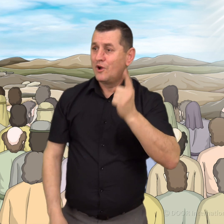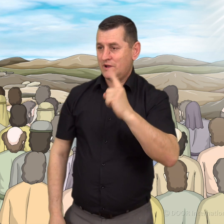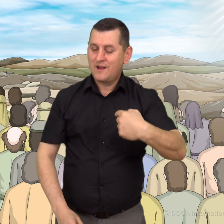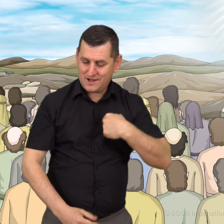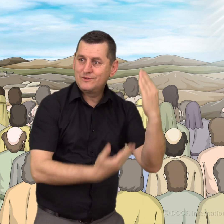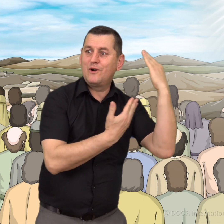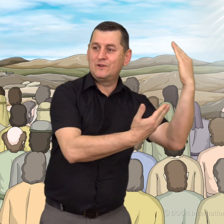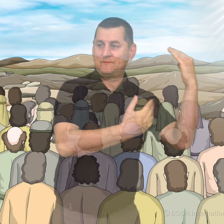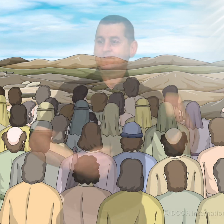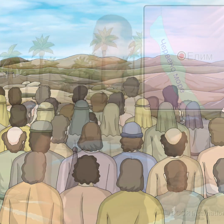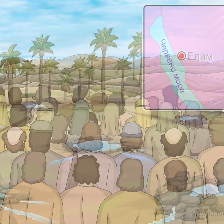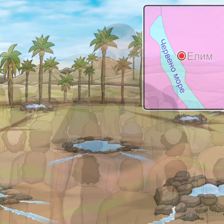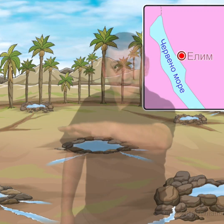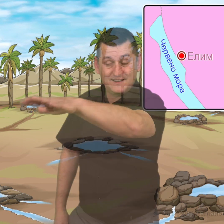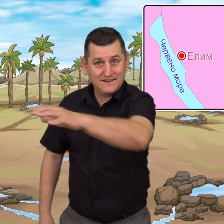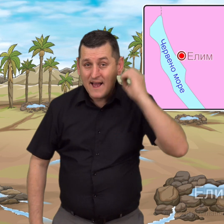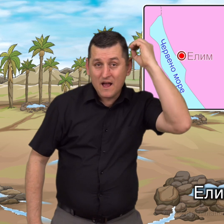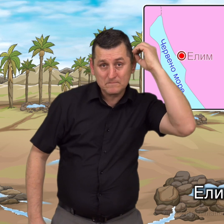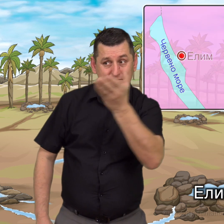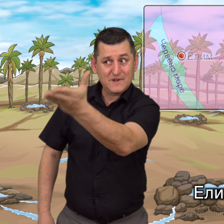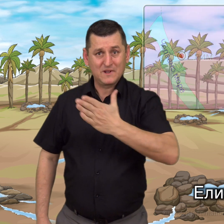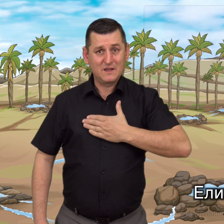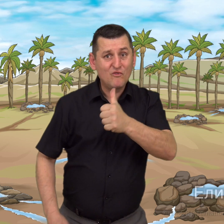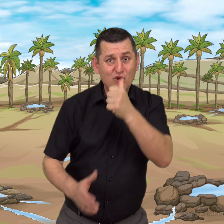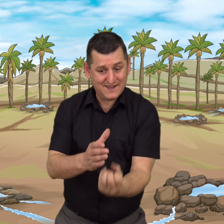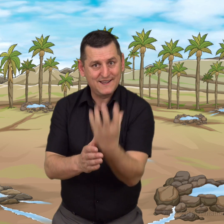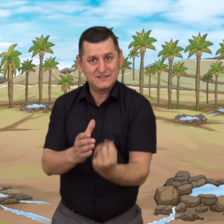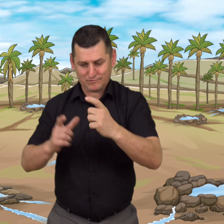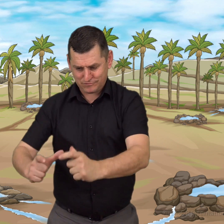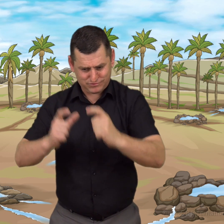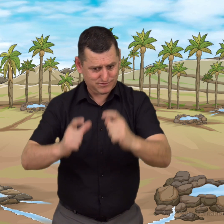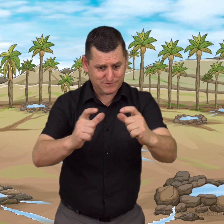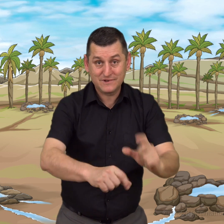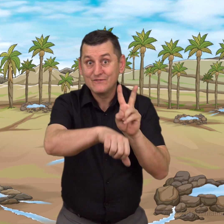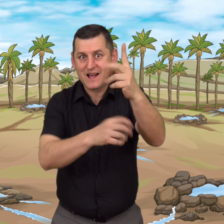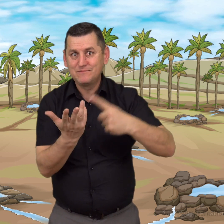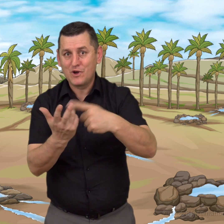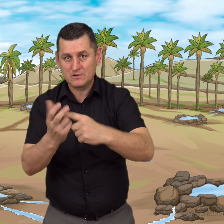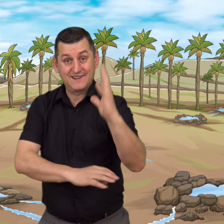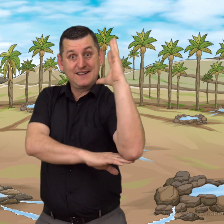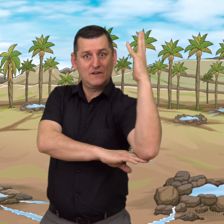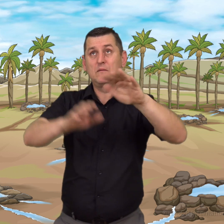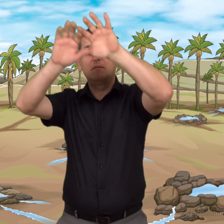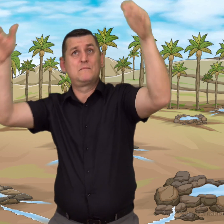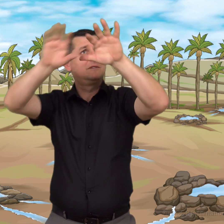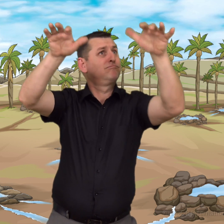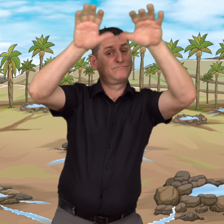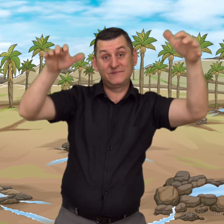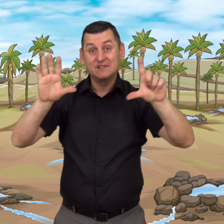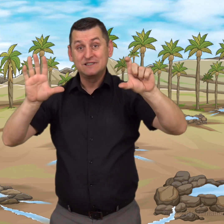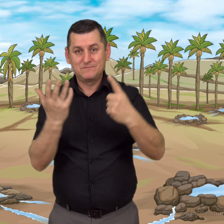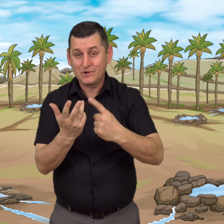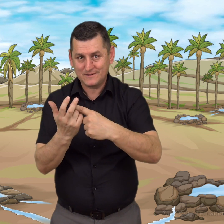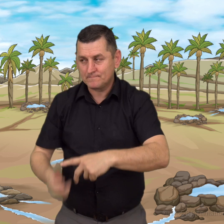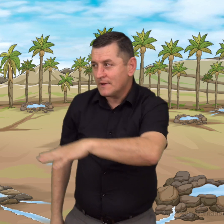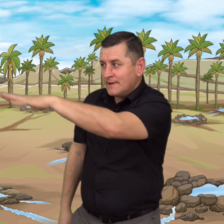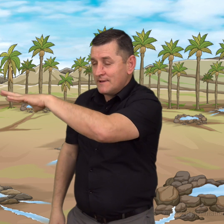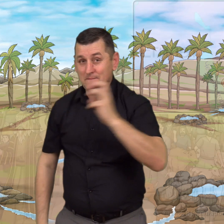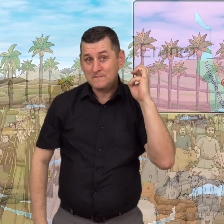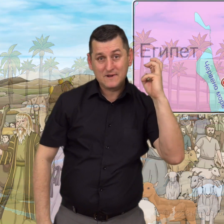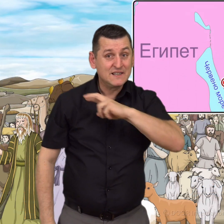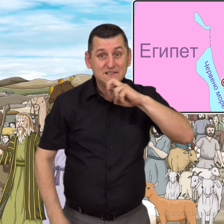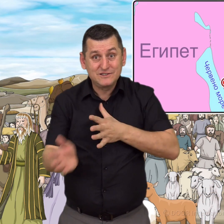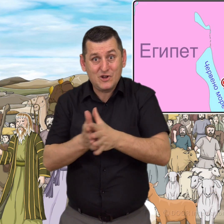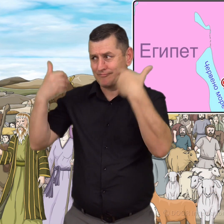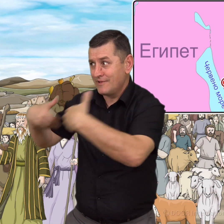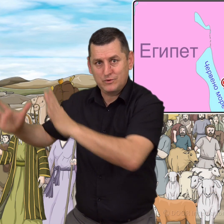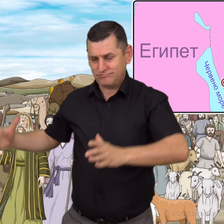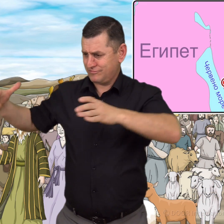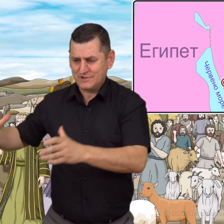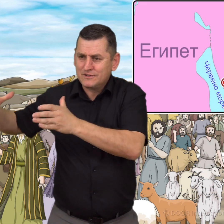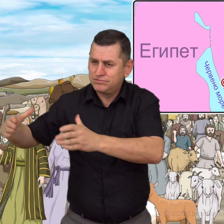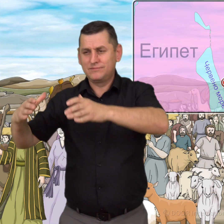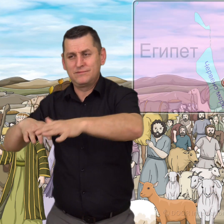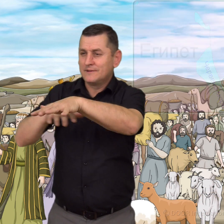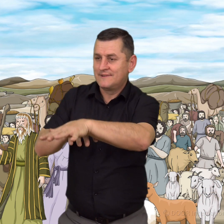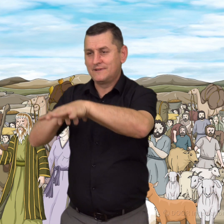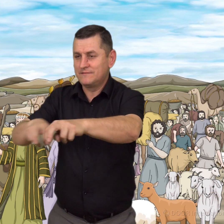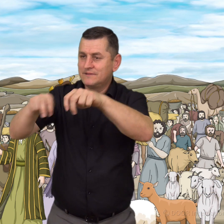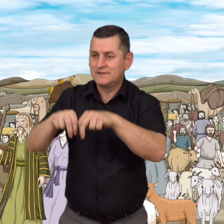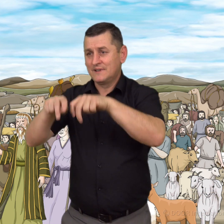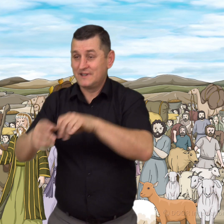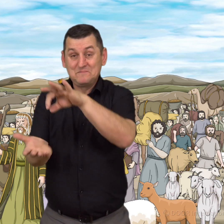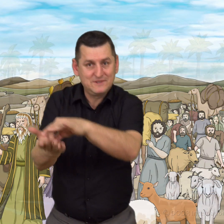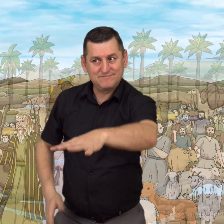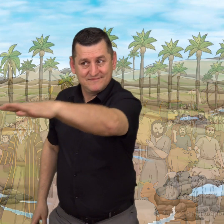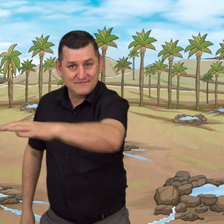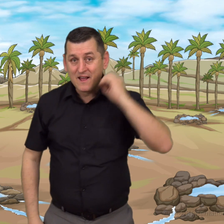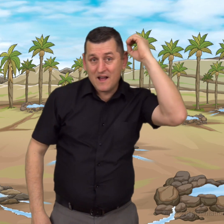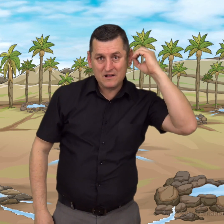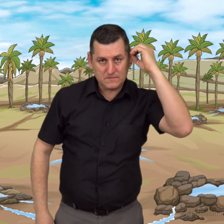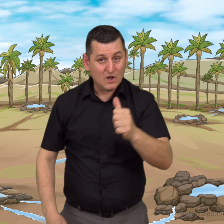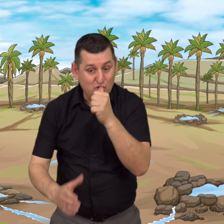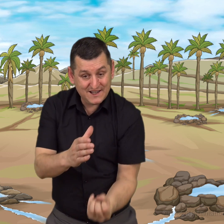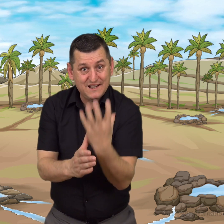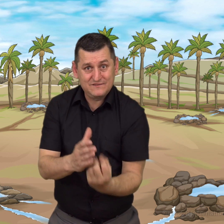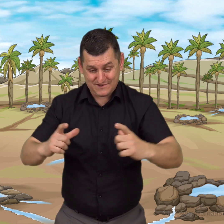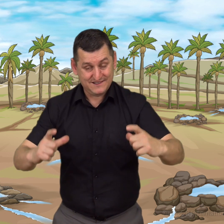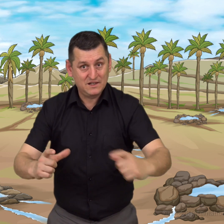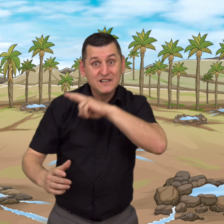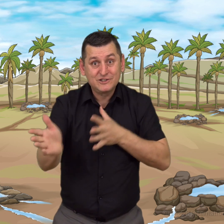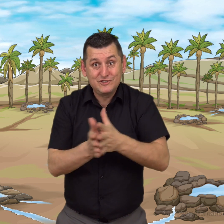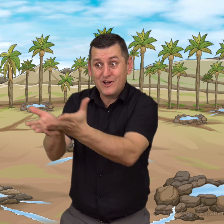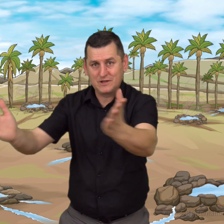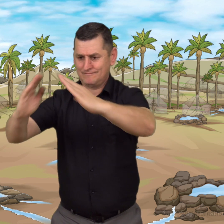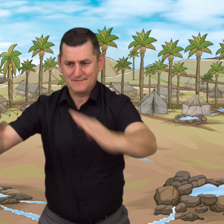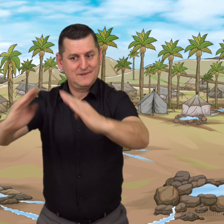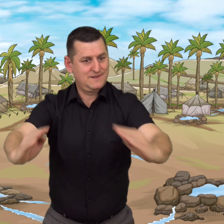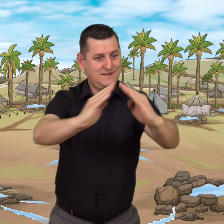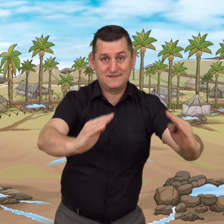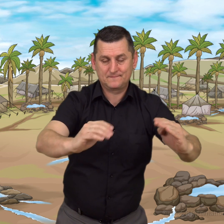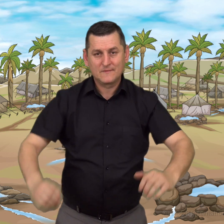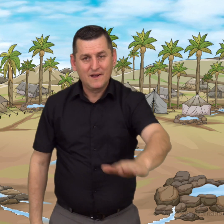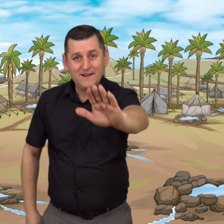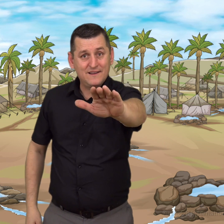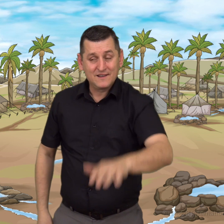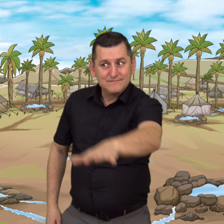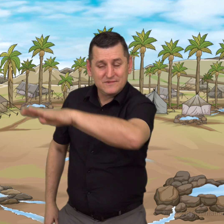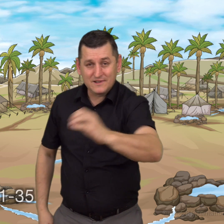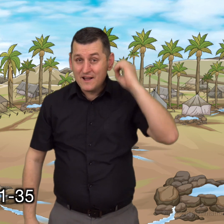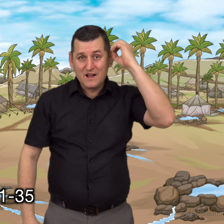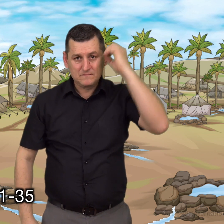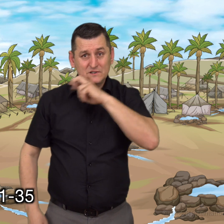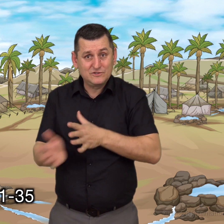Then they came to Elim, where there were twelve springs of water and seventy palm trees, and they camped there by the waters.